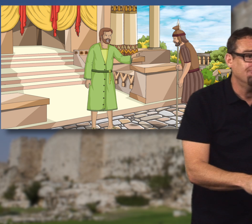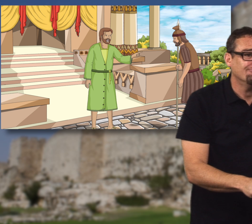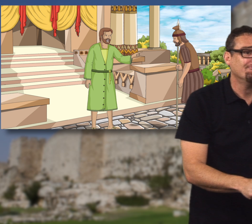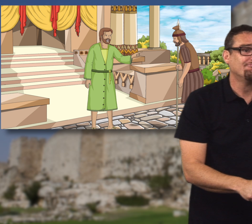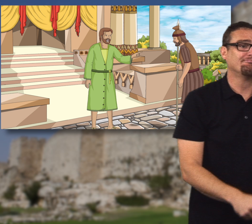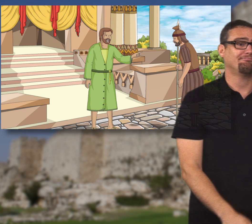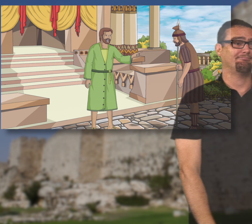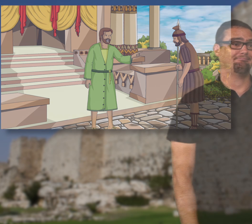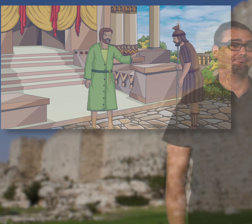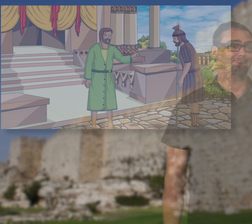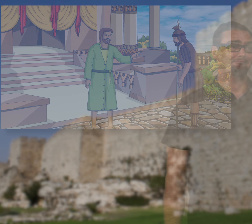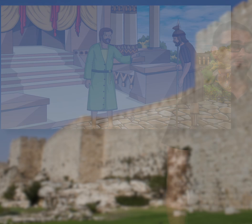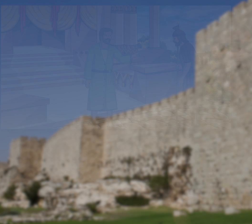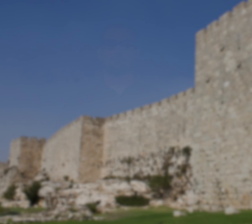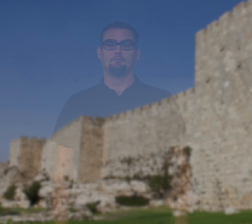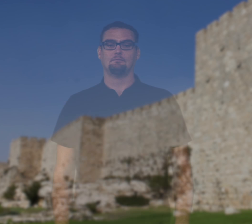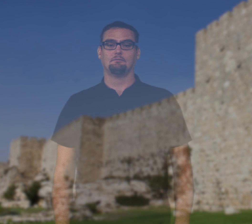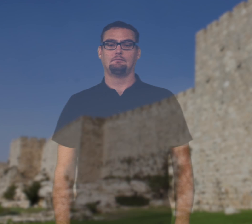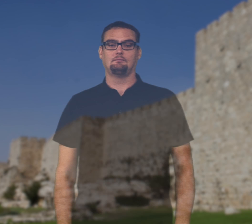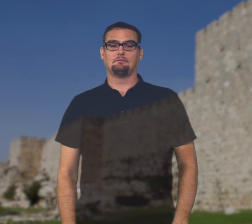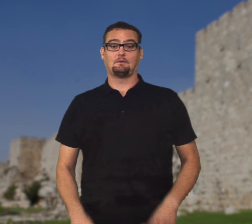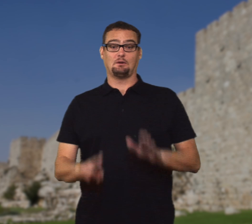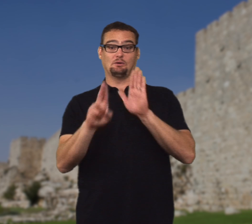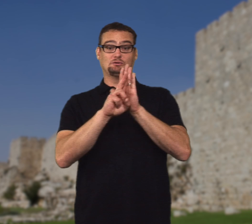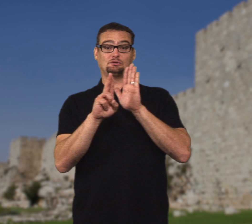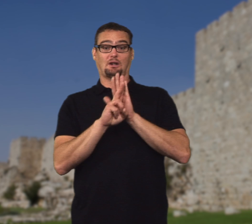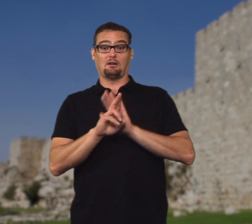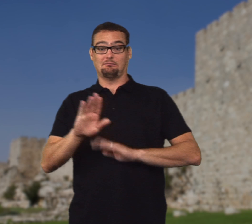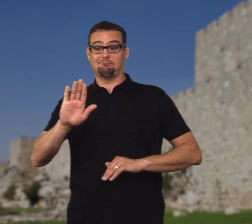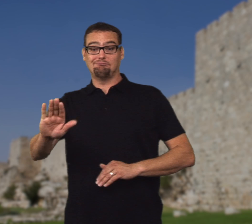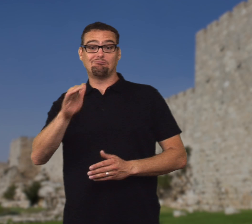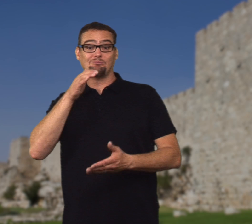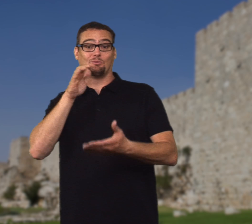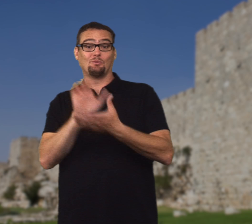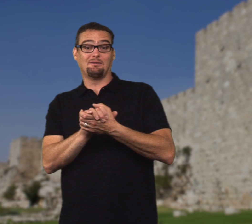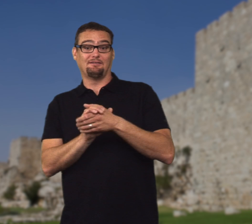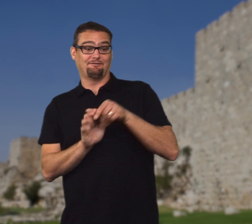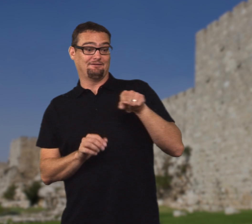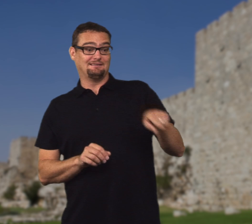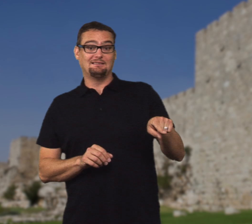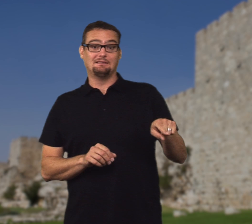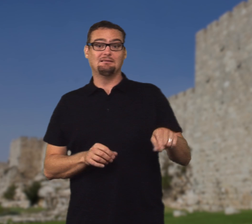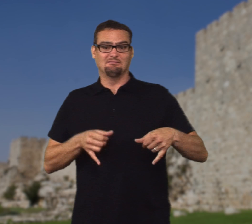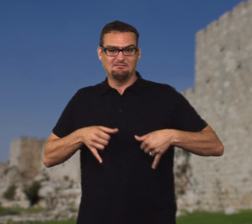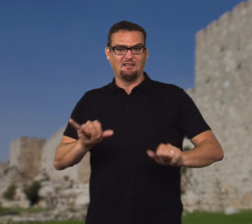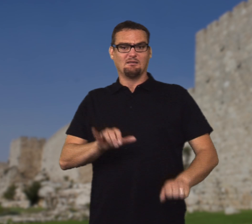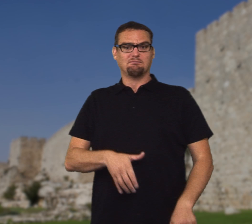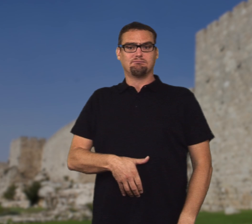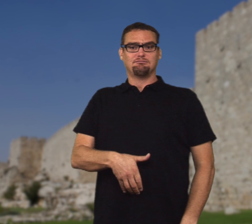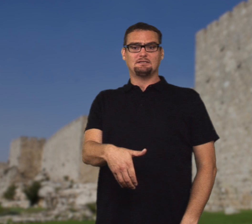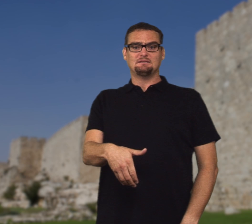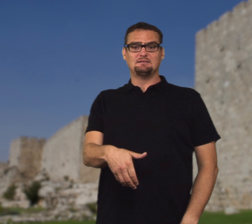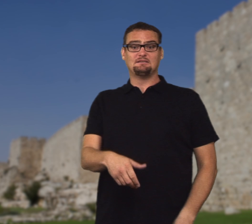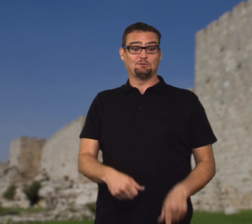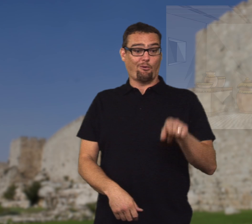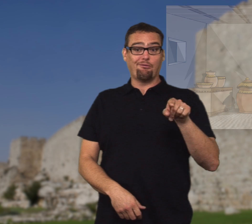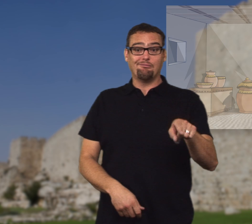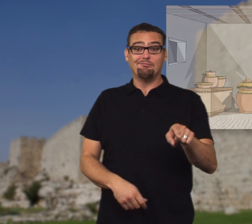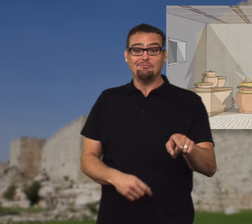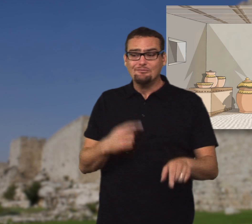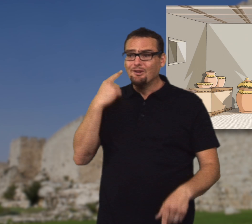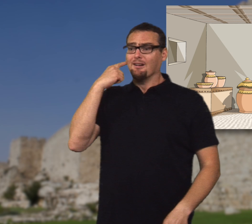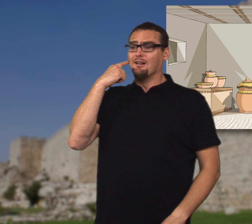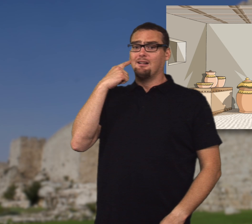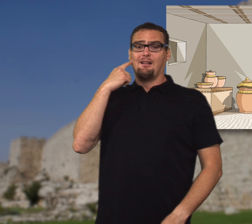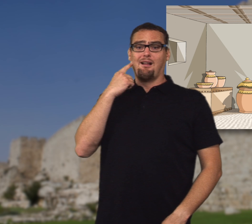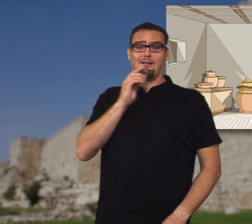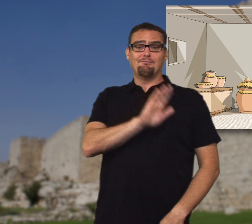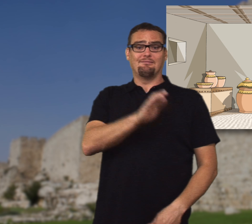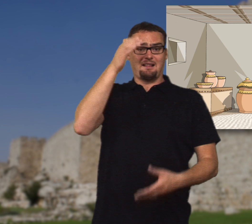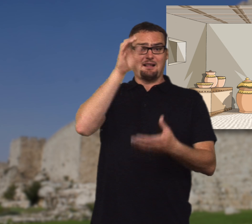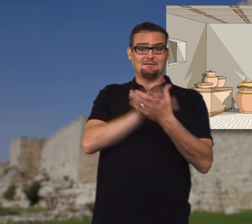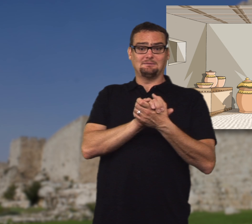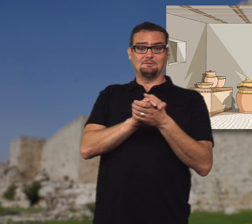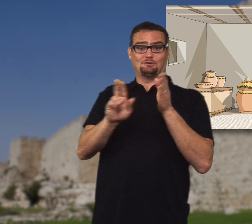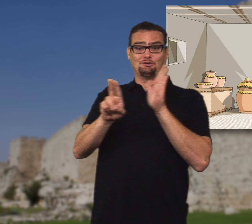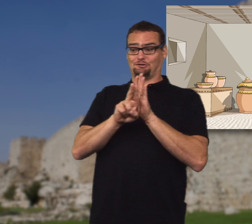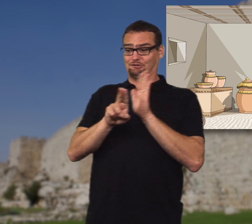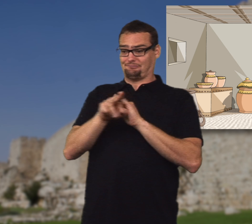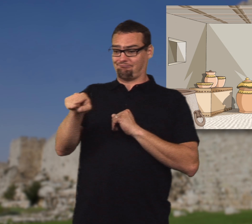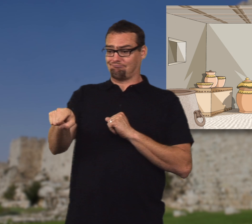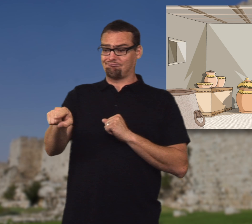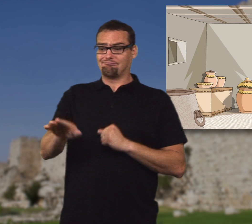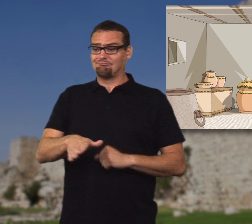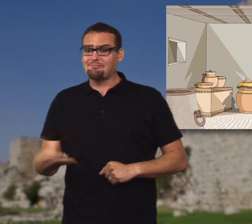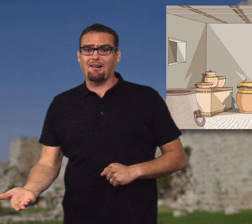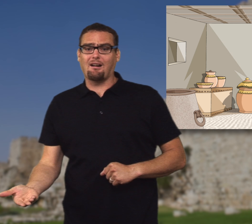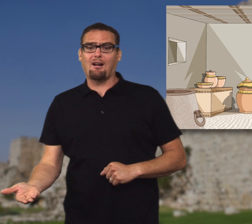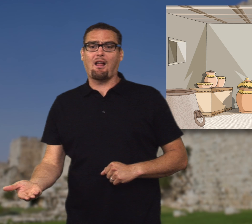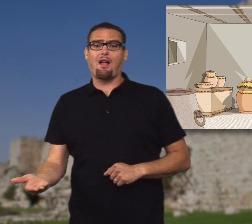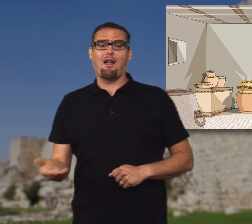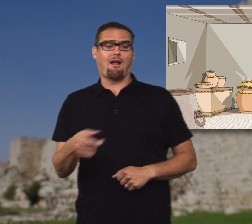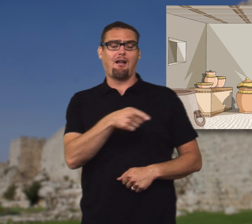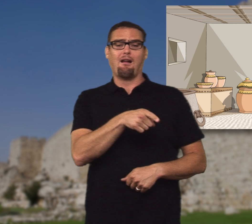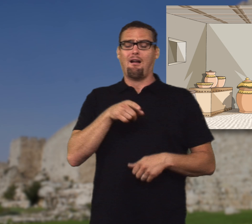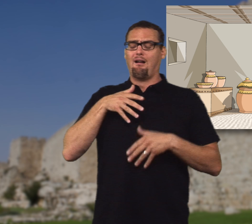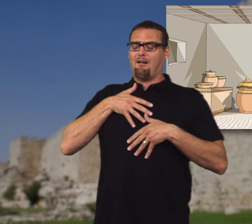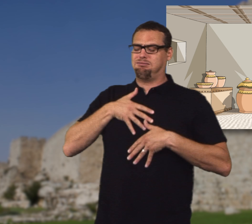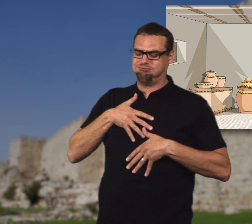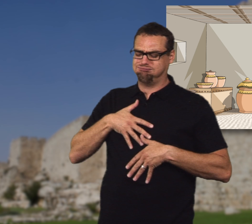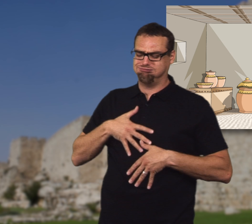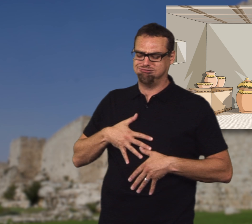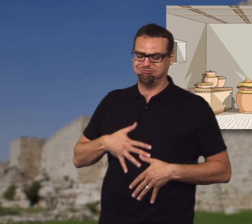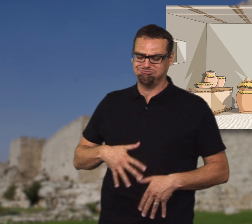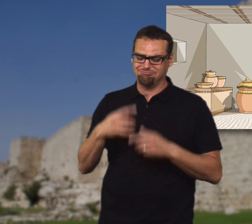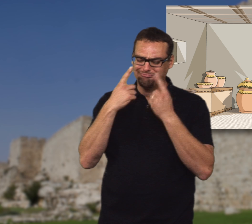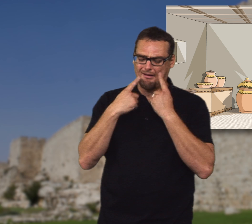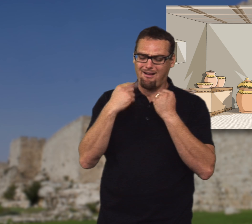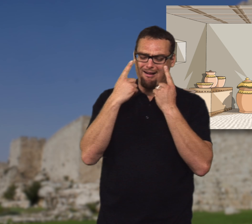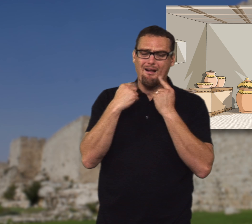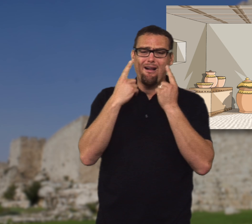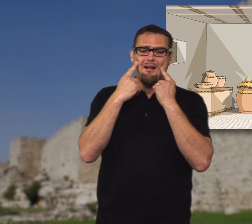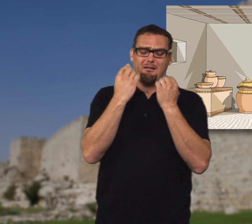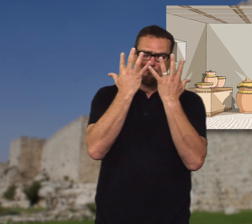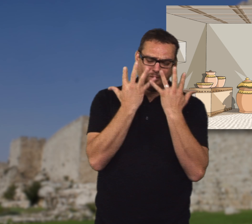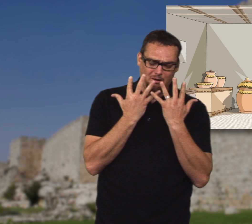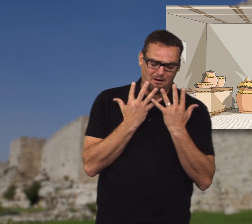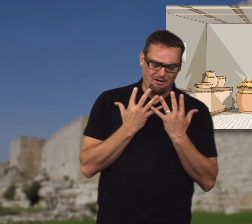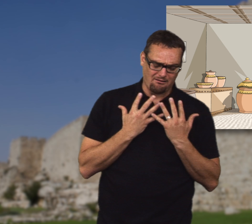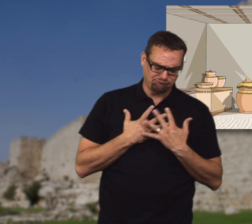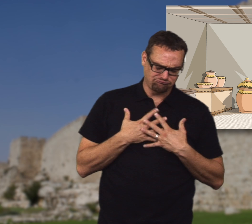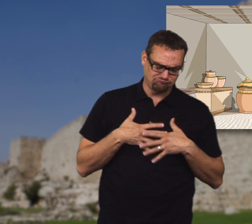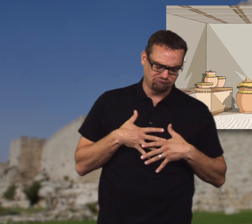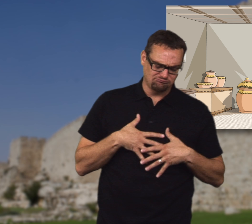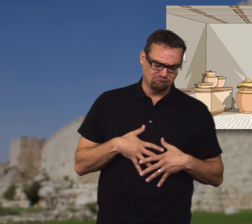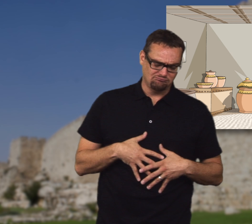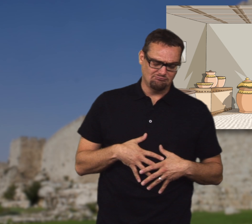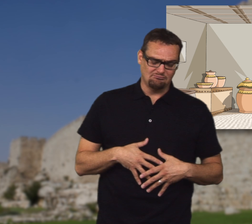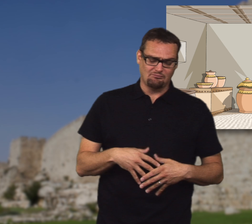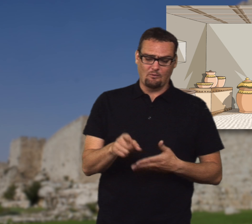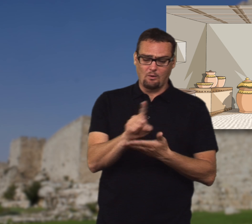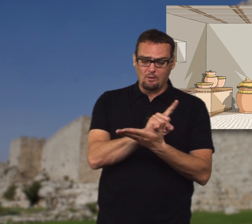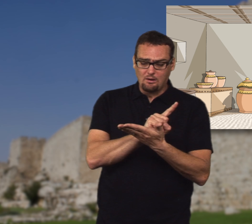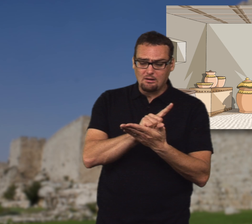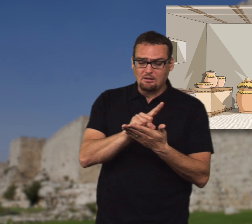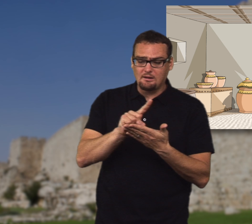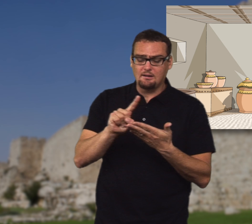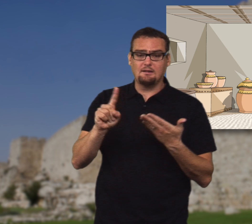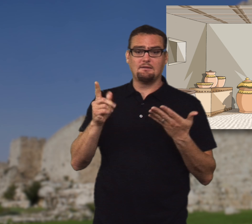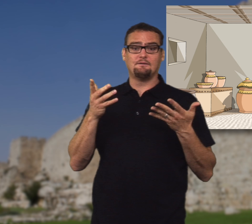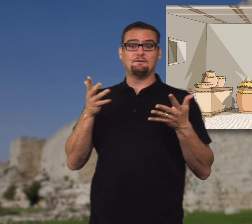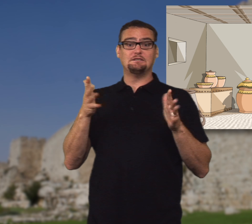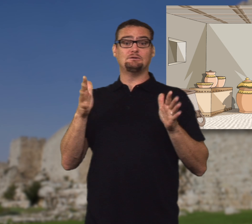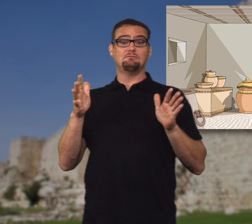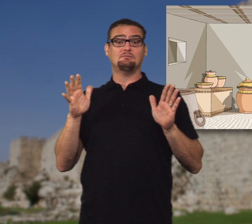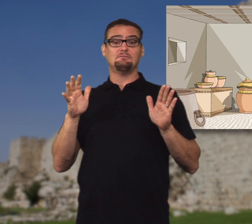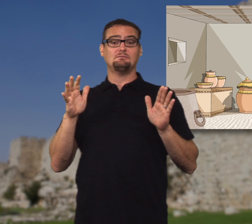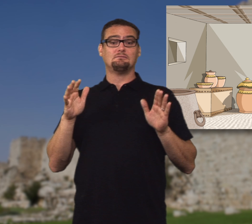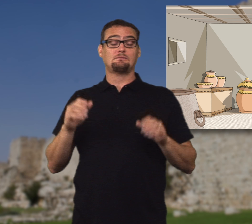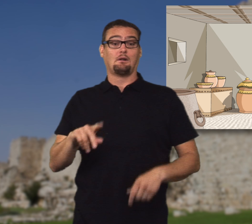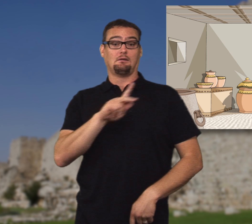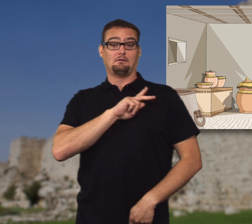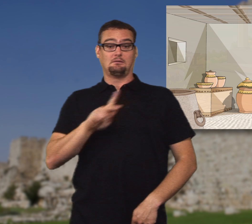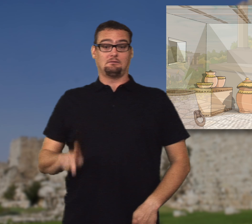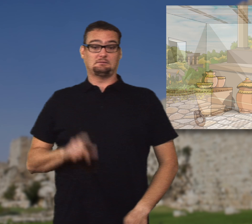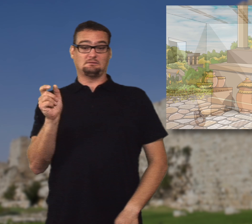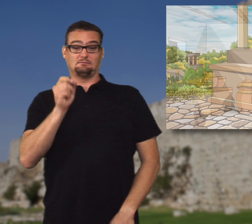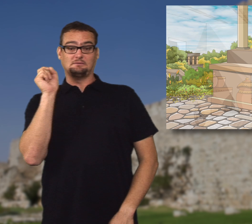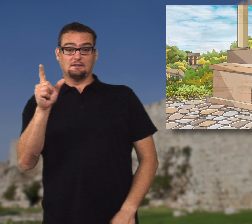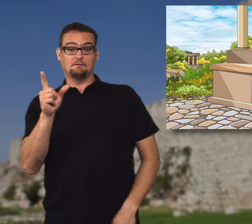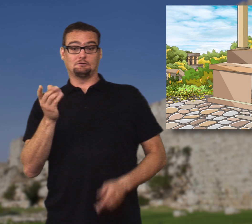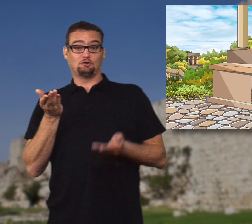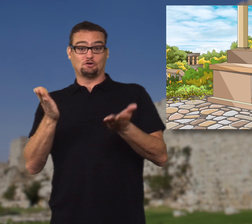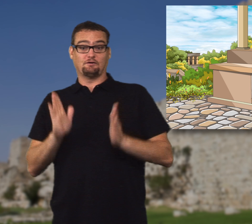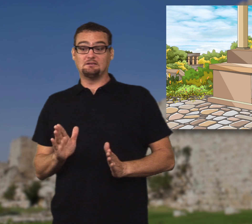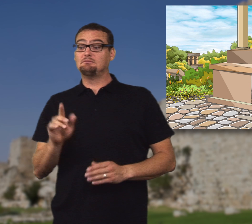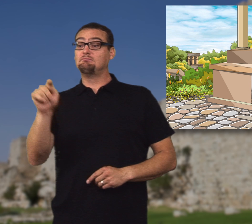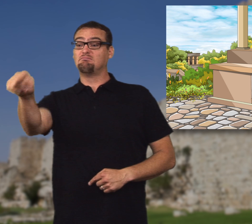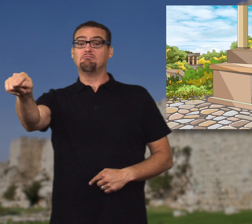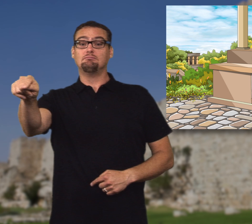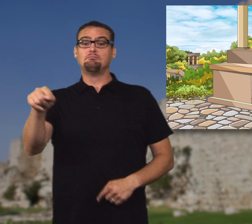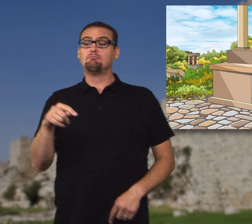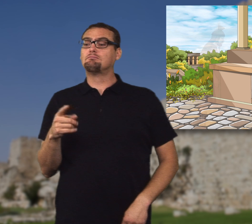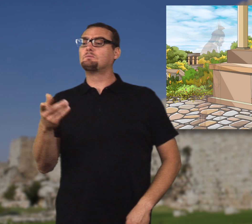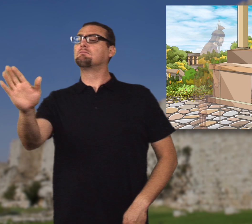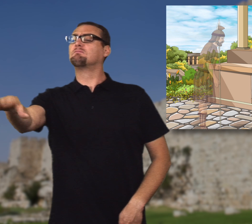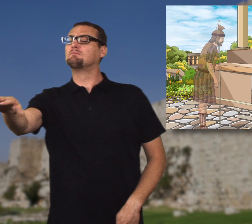When Uriah’s wife heard that her husband was dead, she mourned for him.